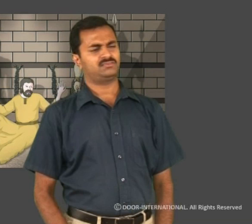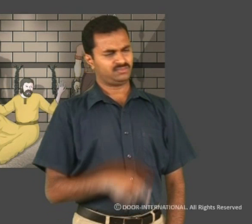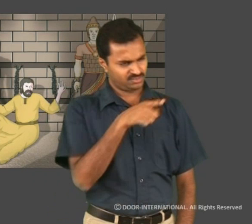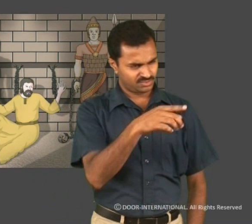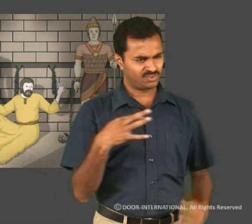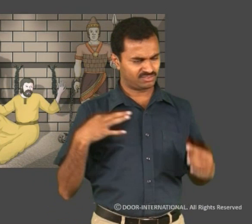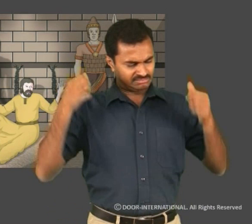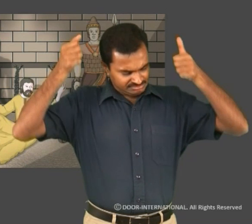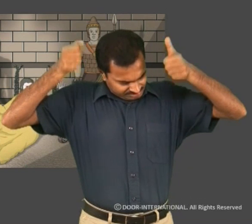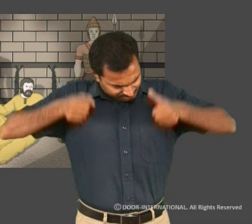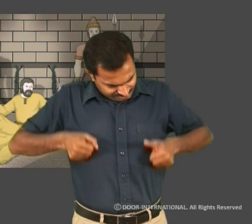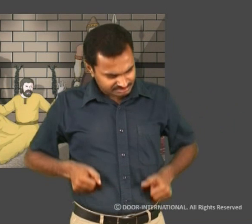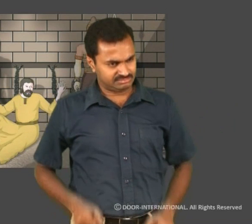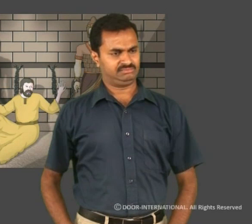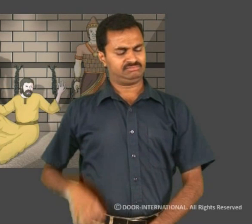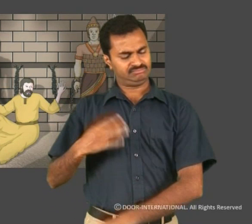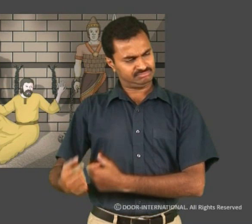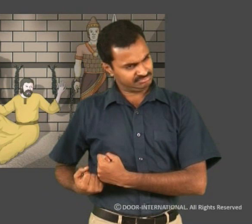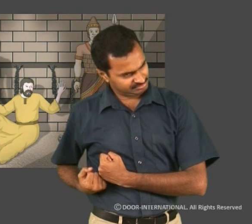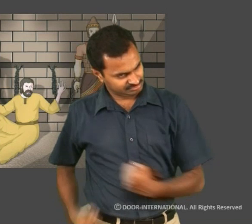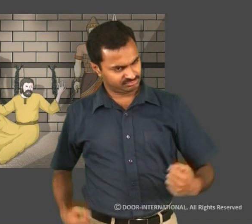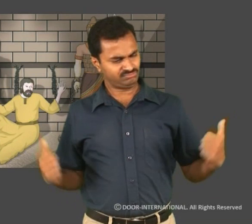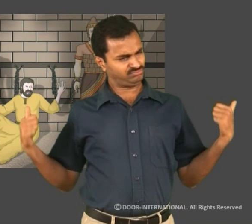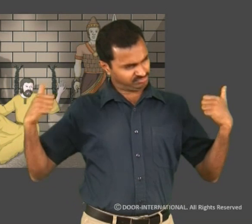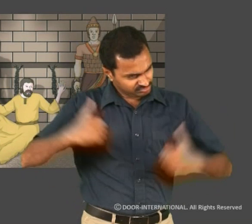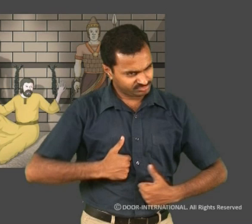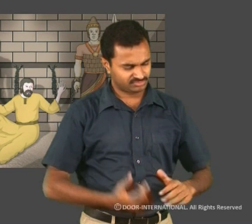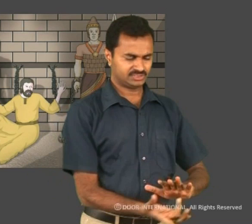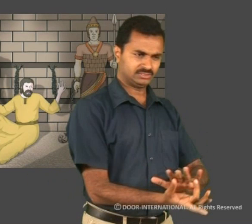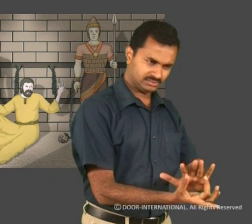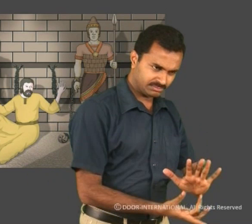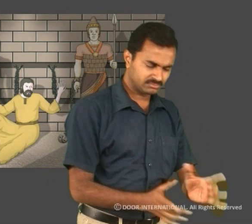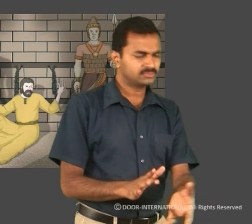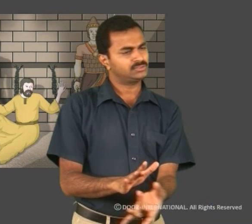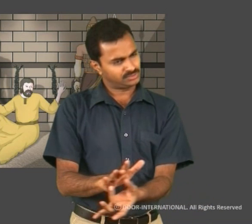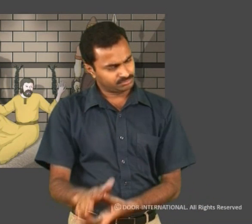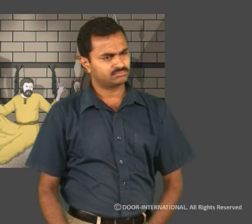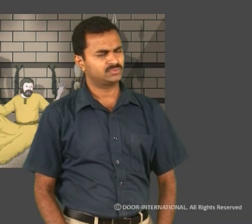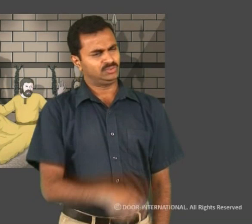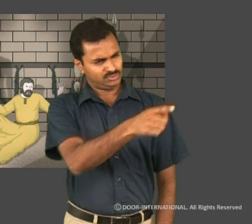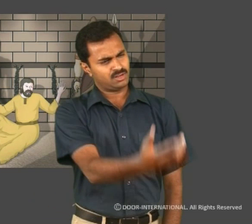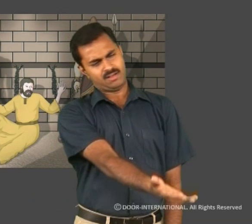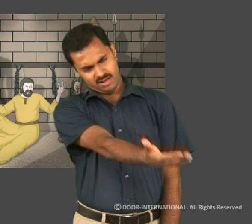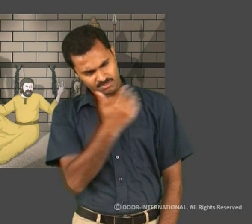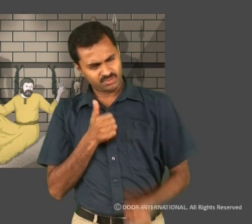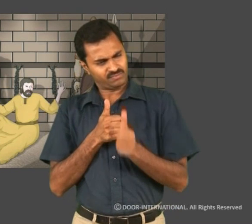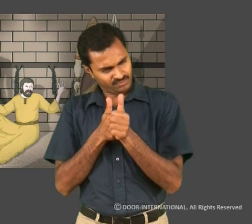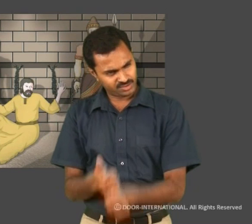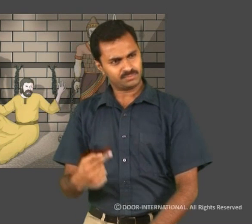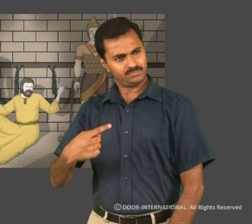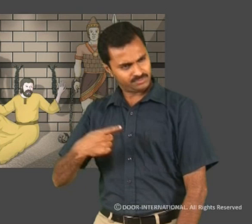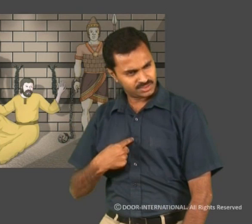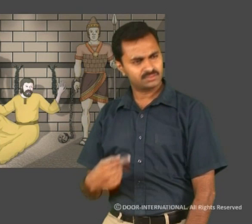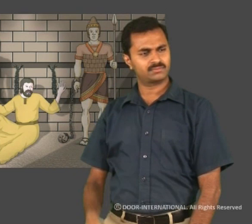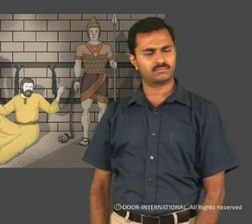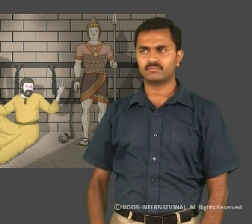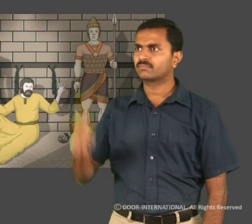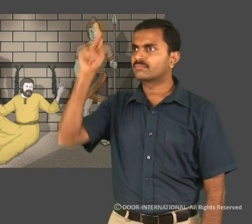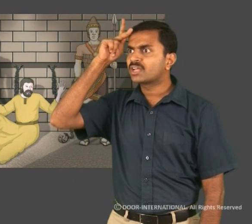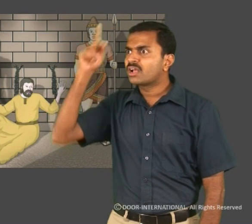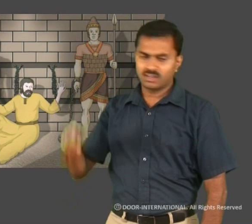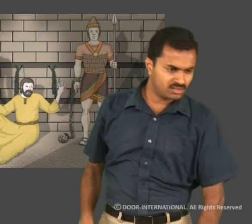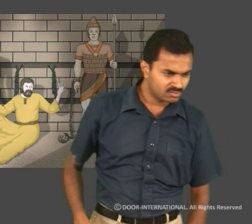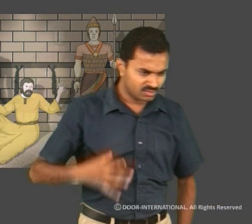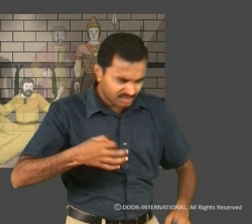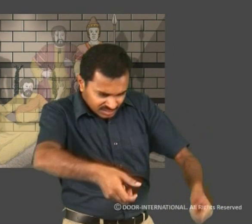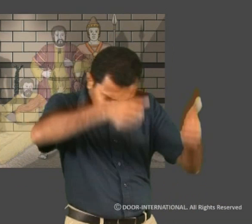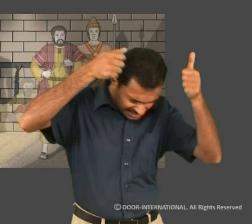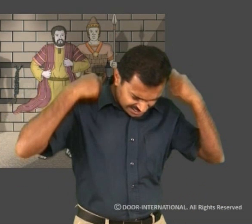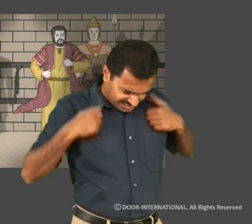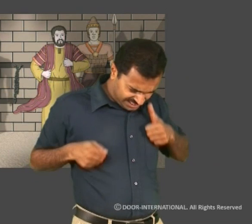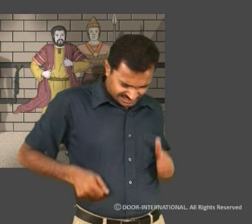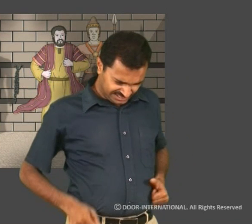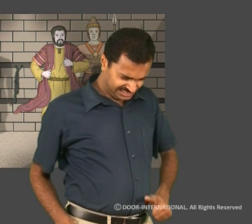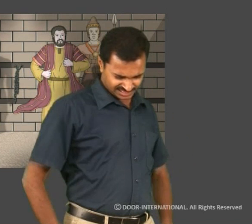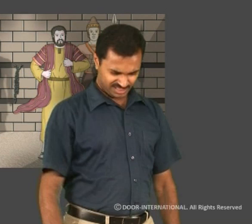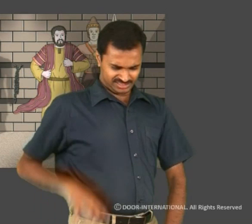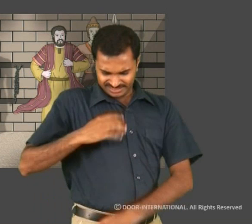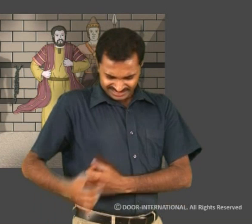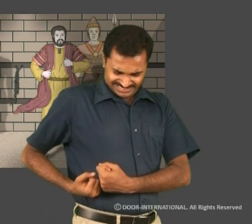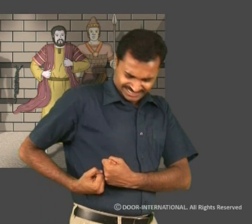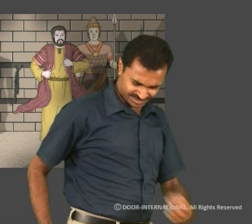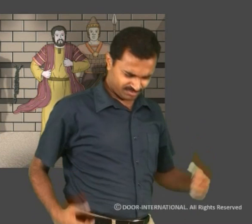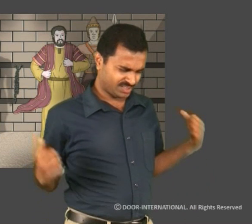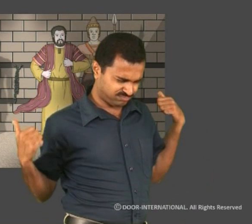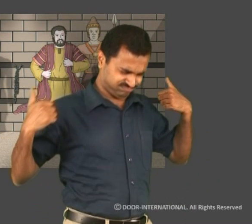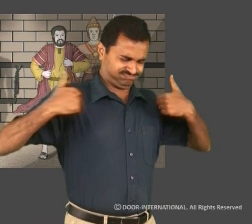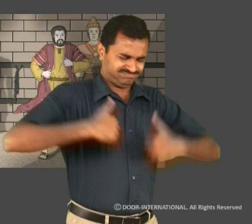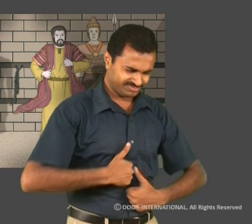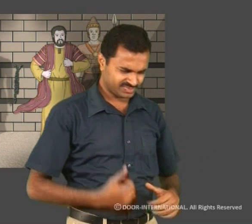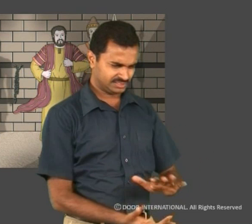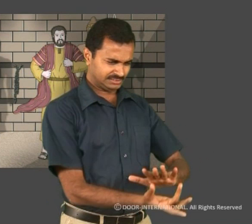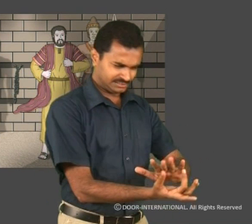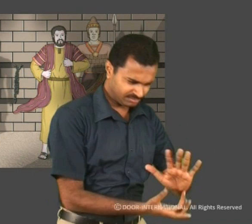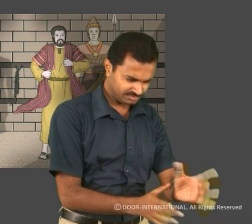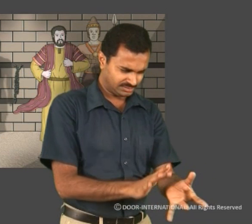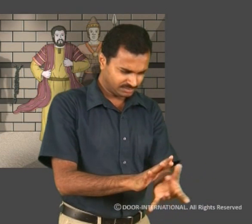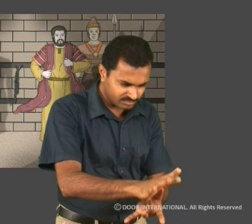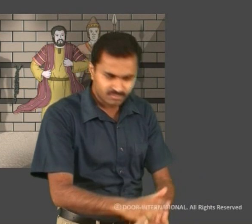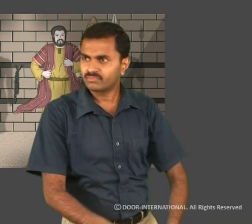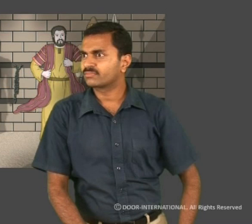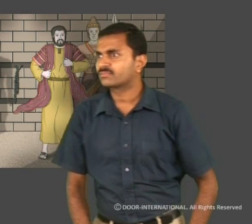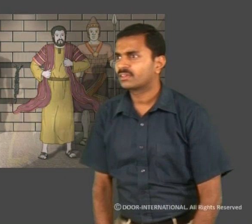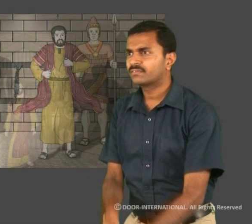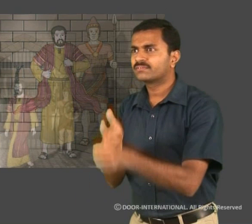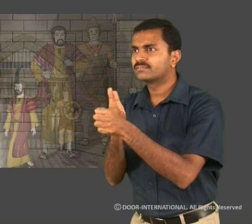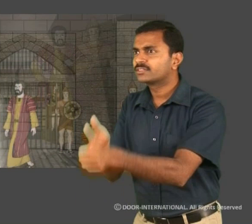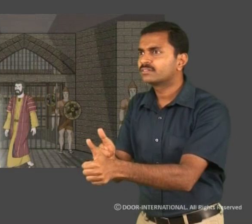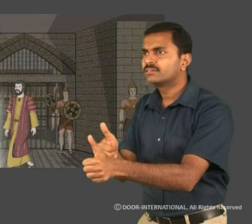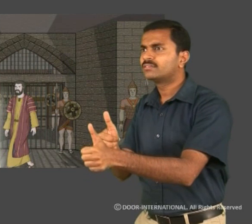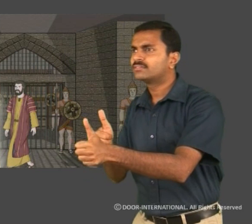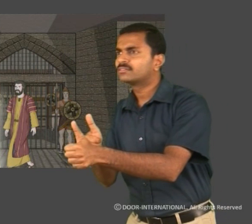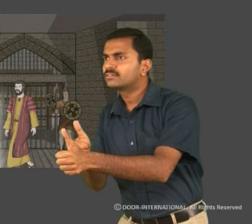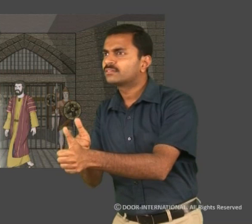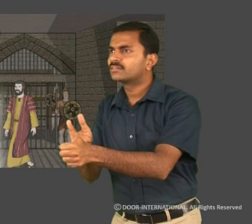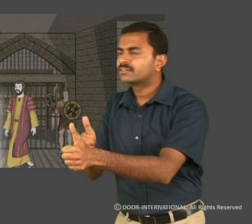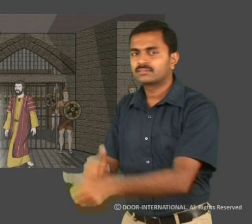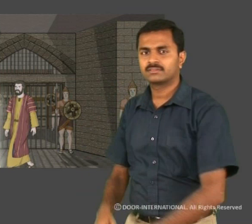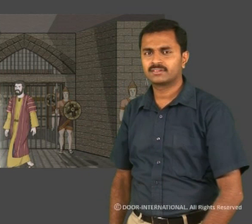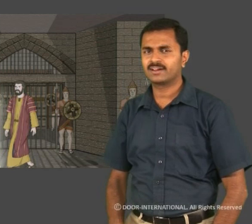Peter did so, and the angel told him, “Wrap your cloak around you and follow me.”